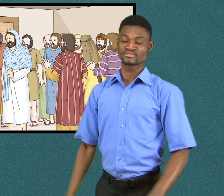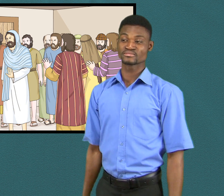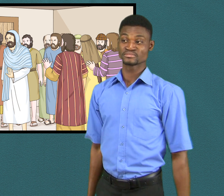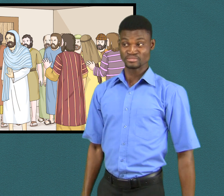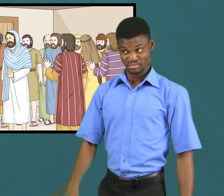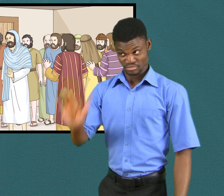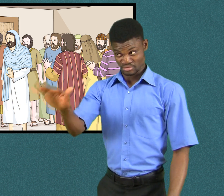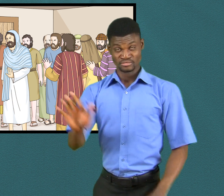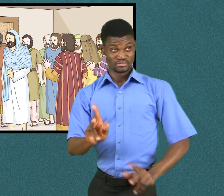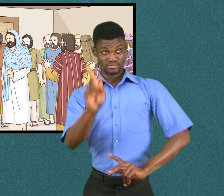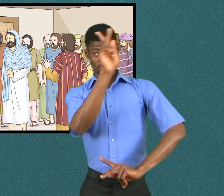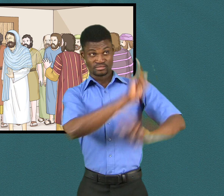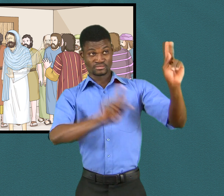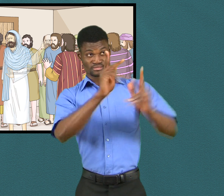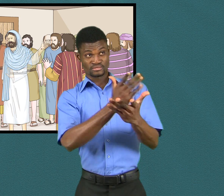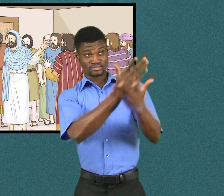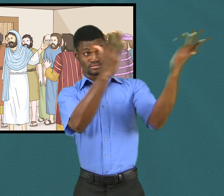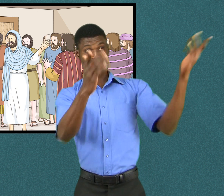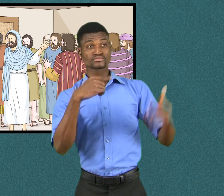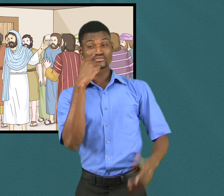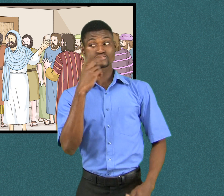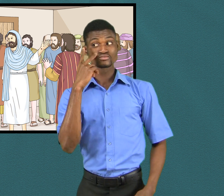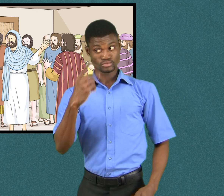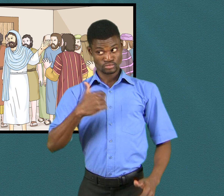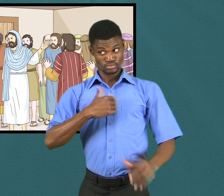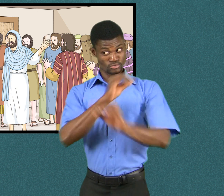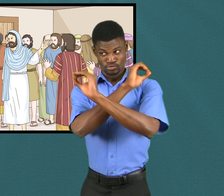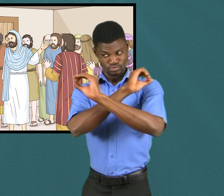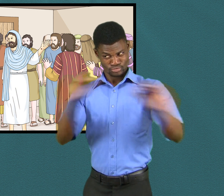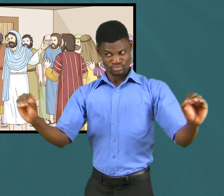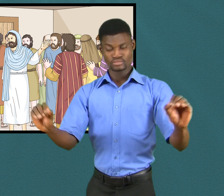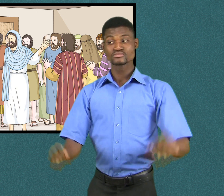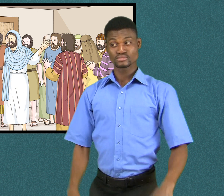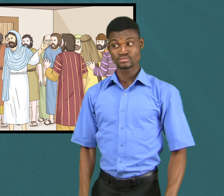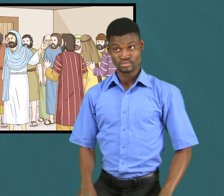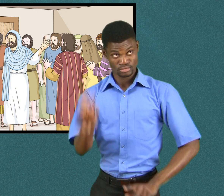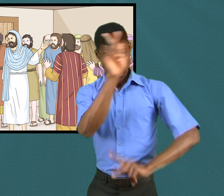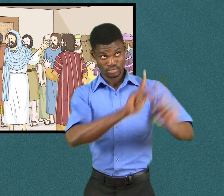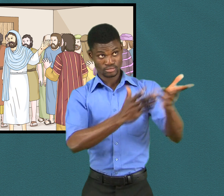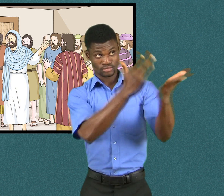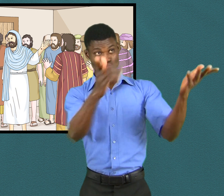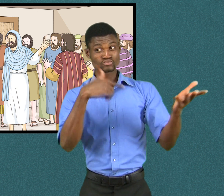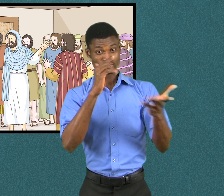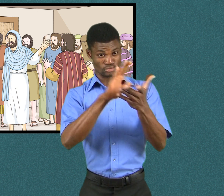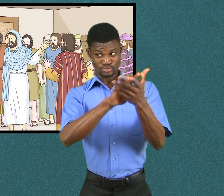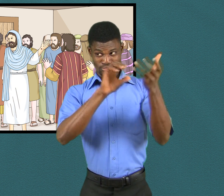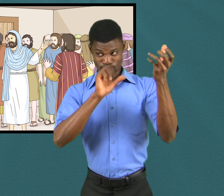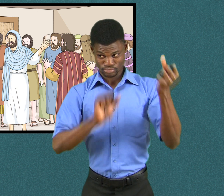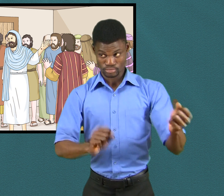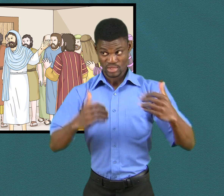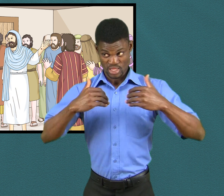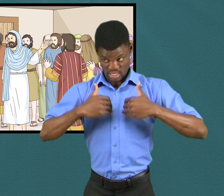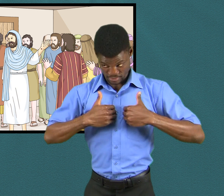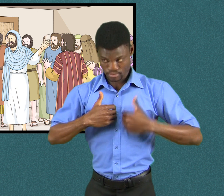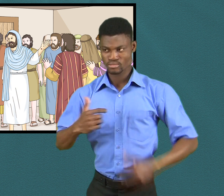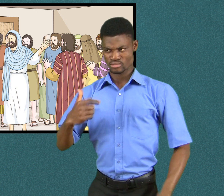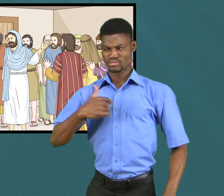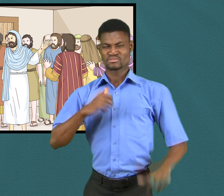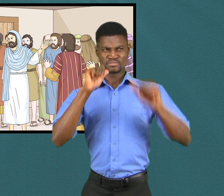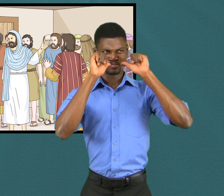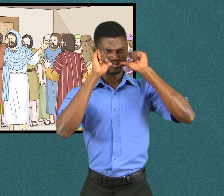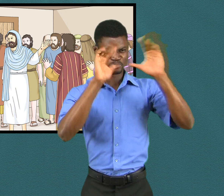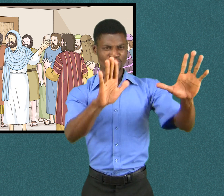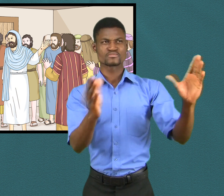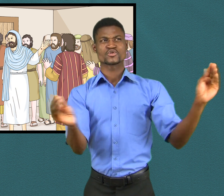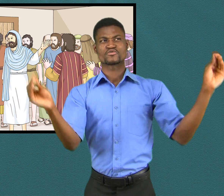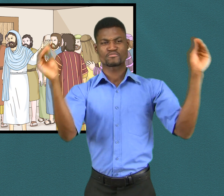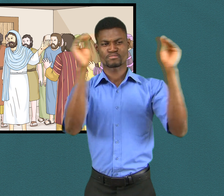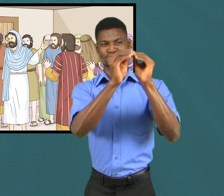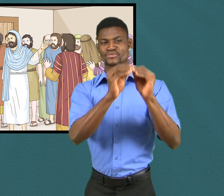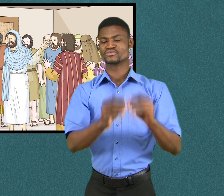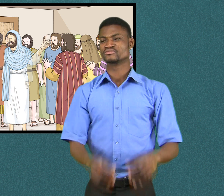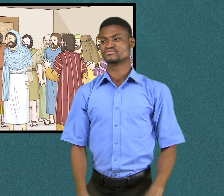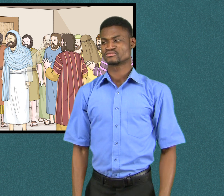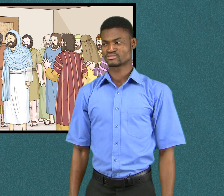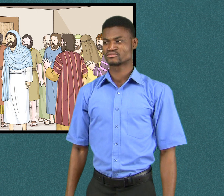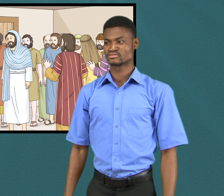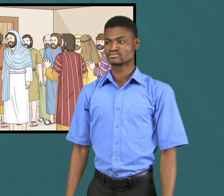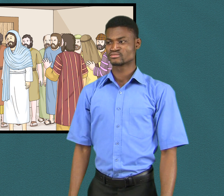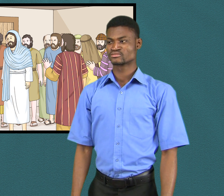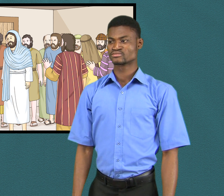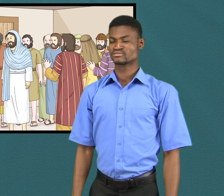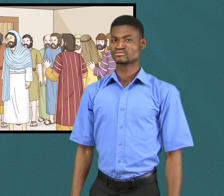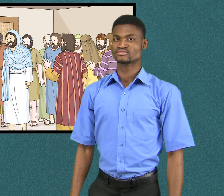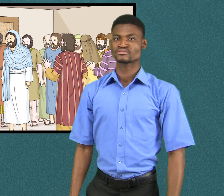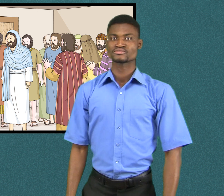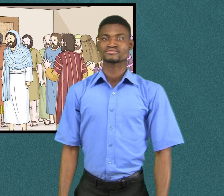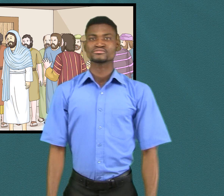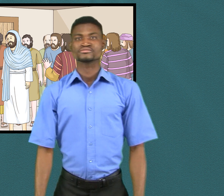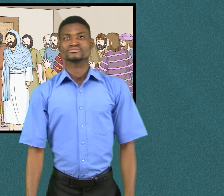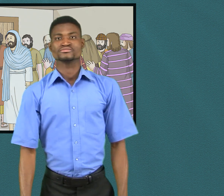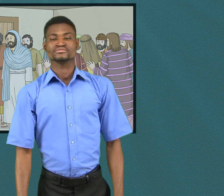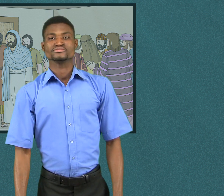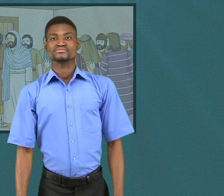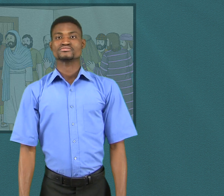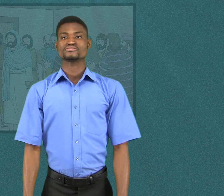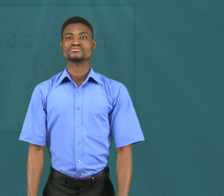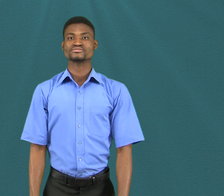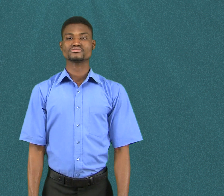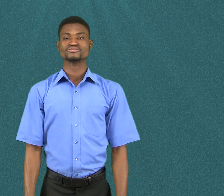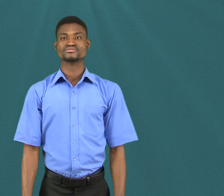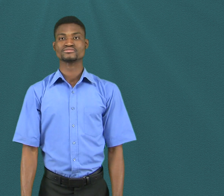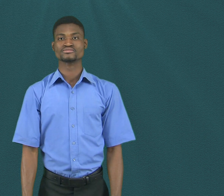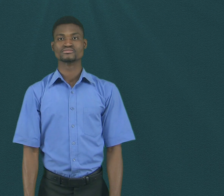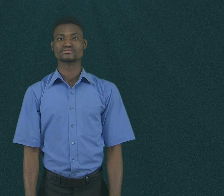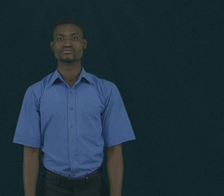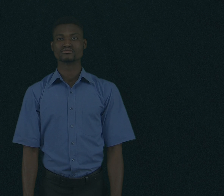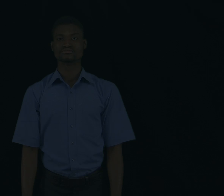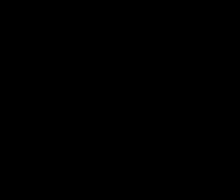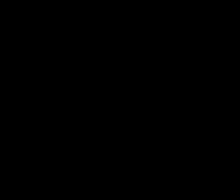blessed are those who have not seen and yet have believed.”